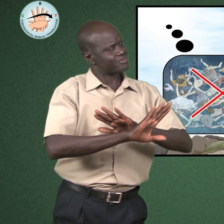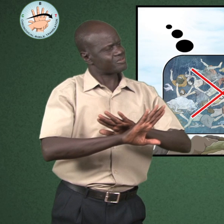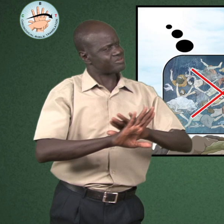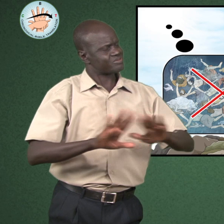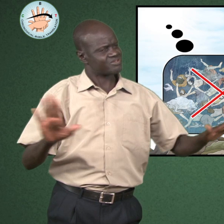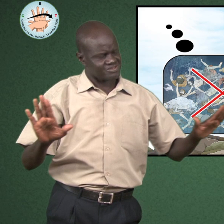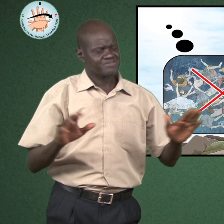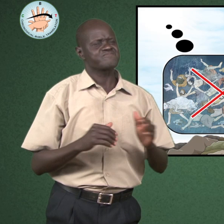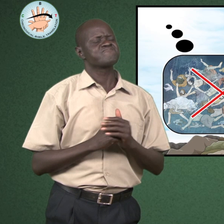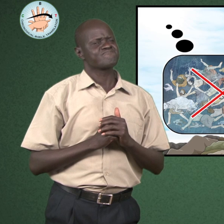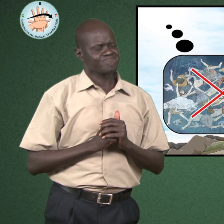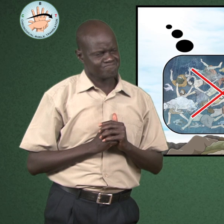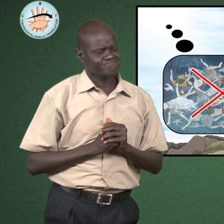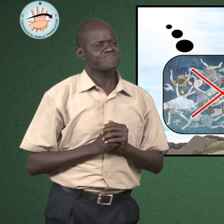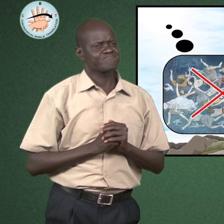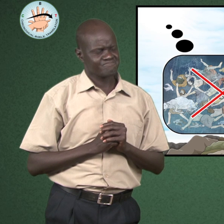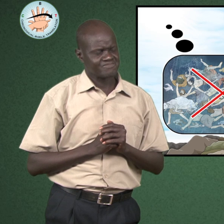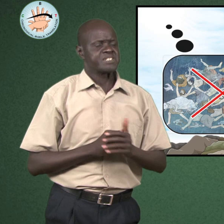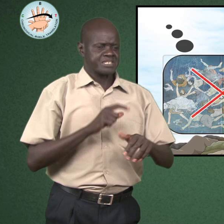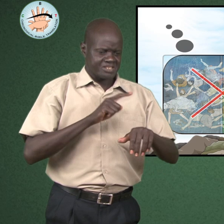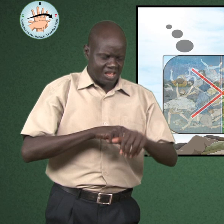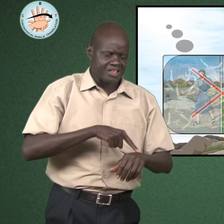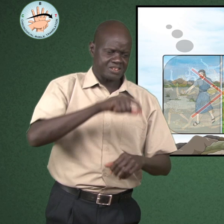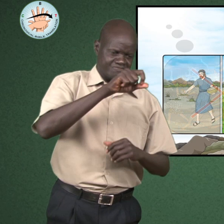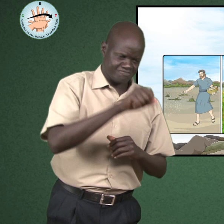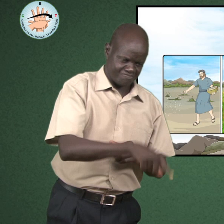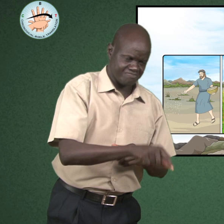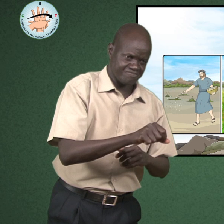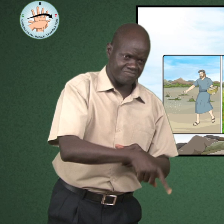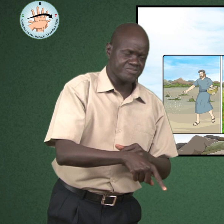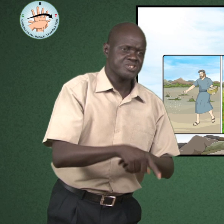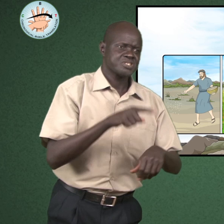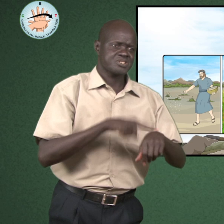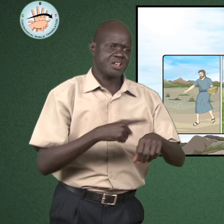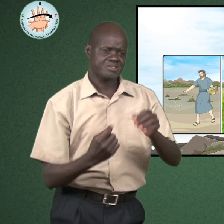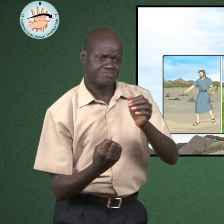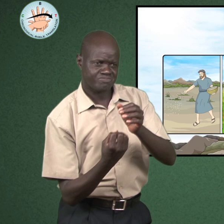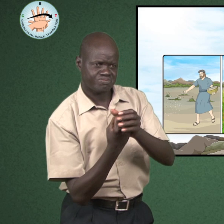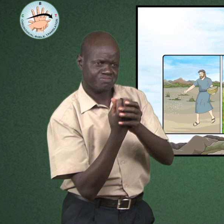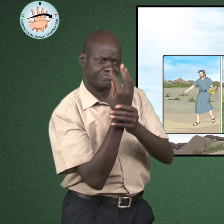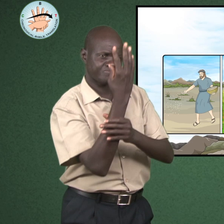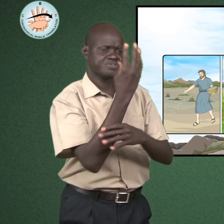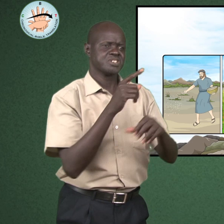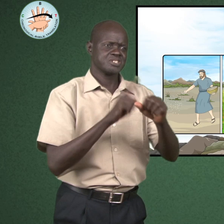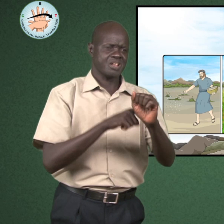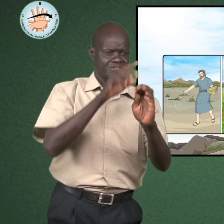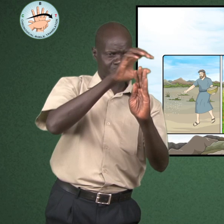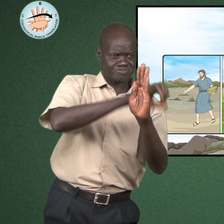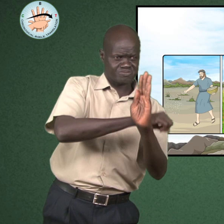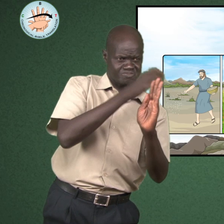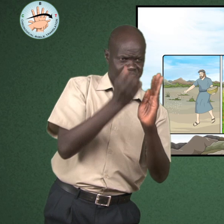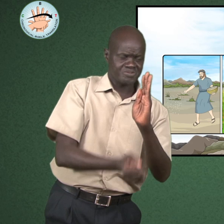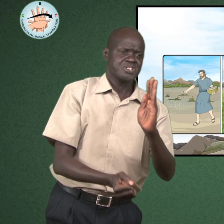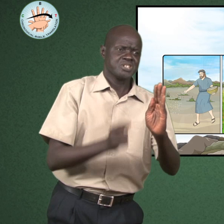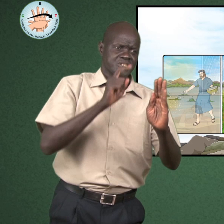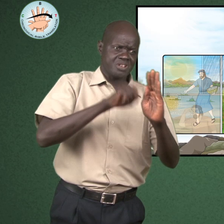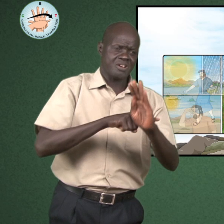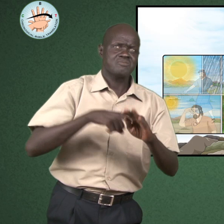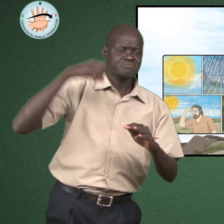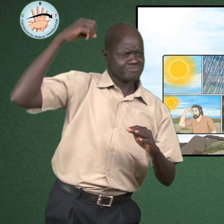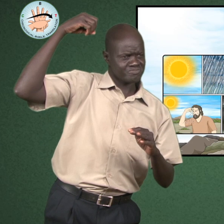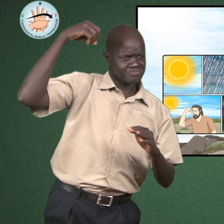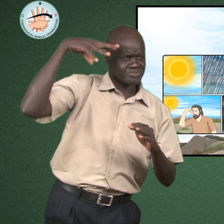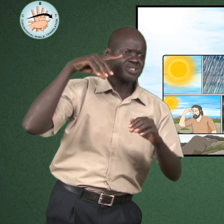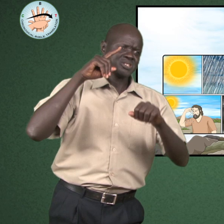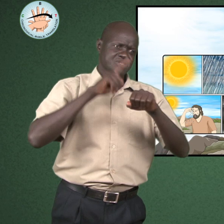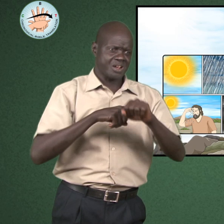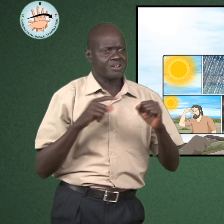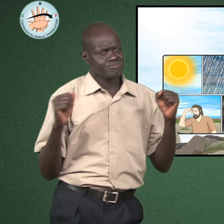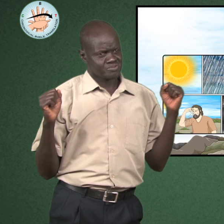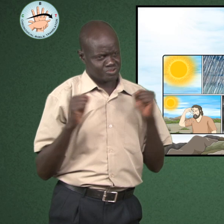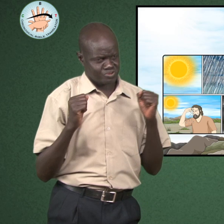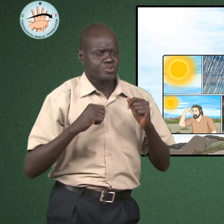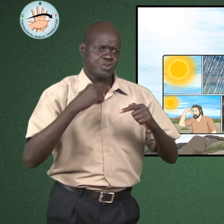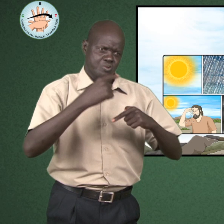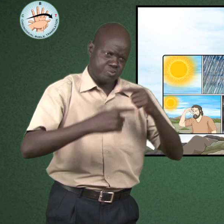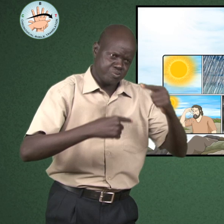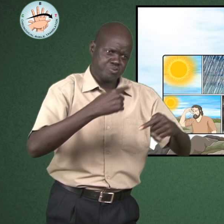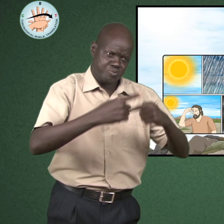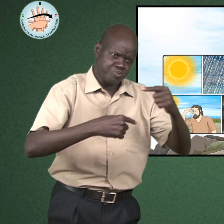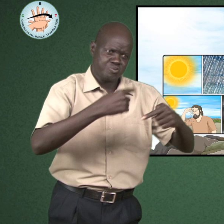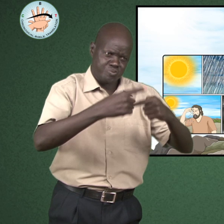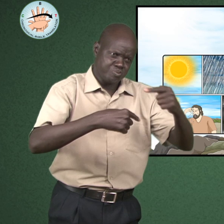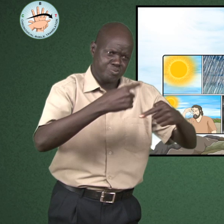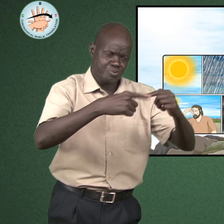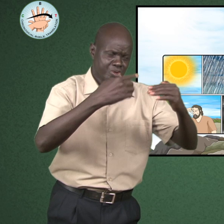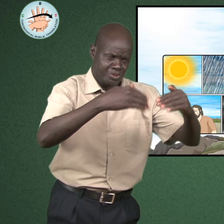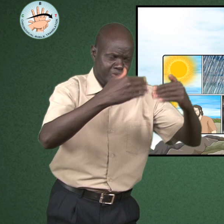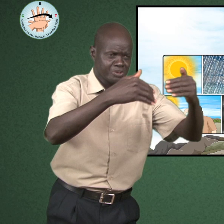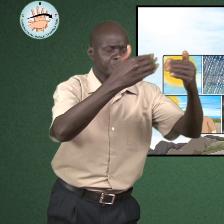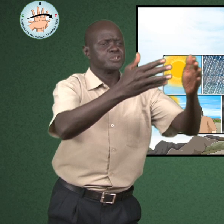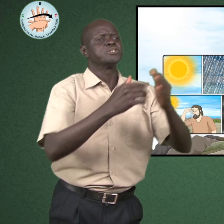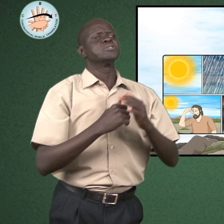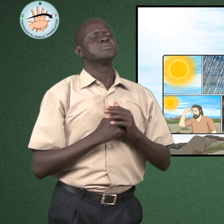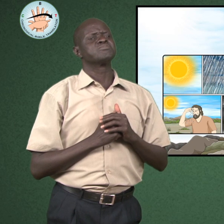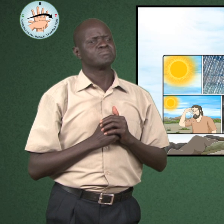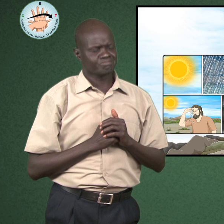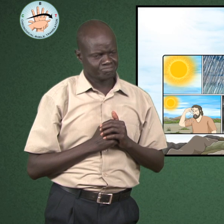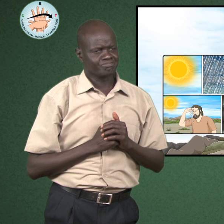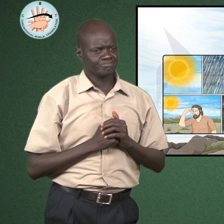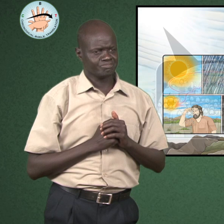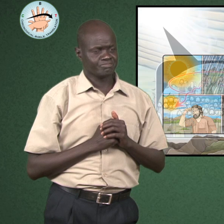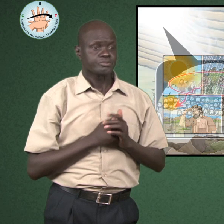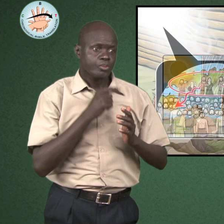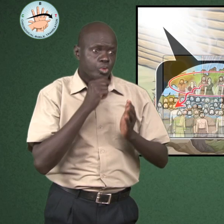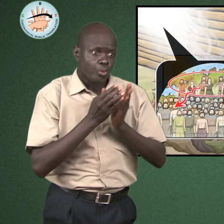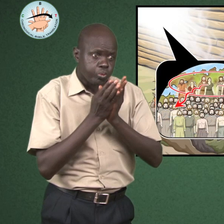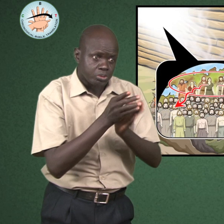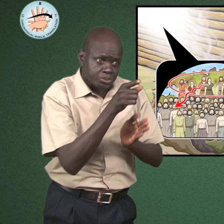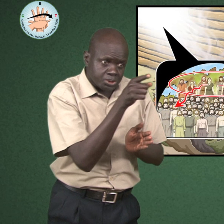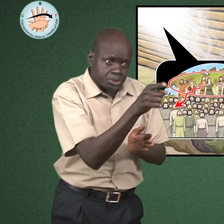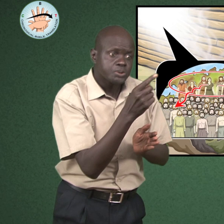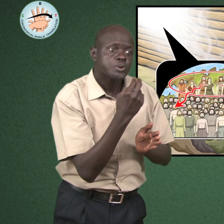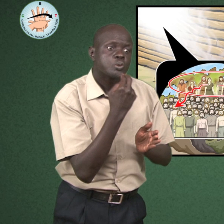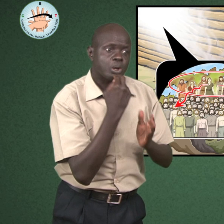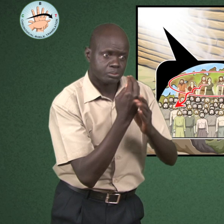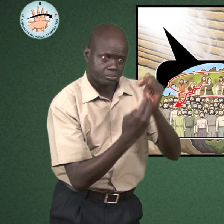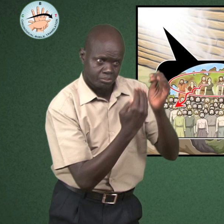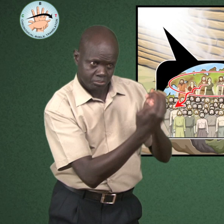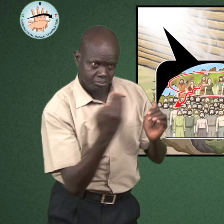As long as the earth endures, seedtime and harvest, cold and heat, summer and winter, day and night shall never cease.”